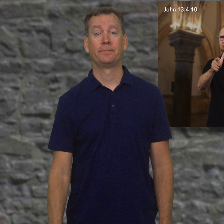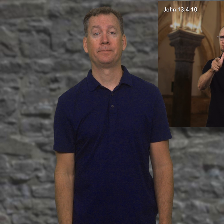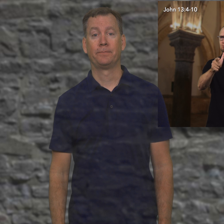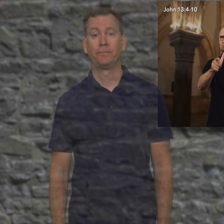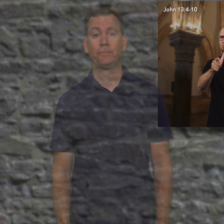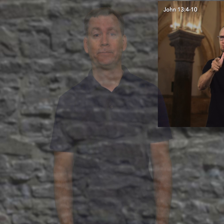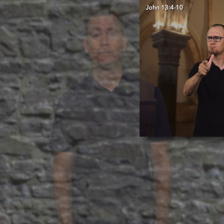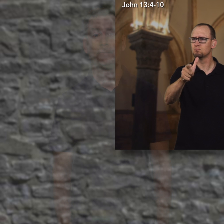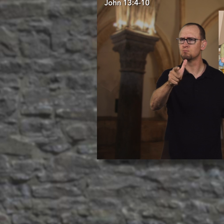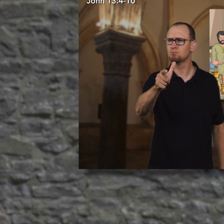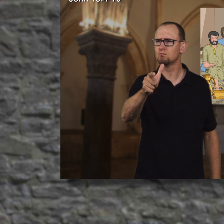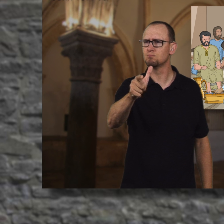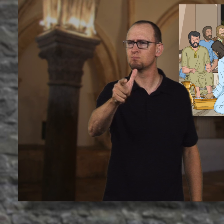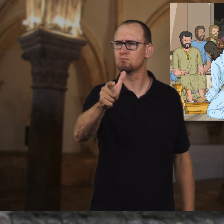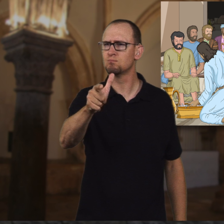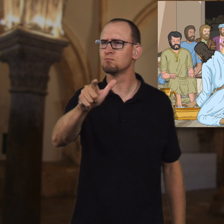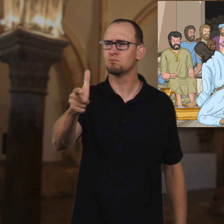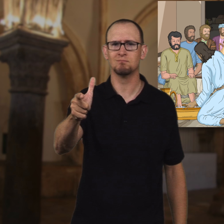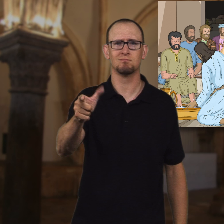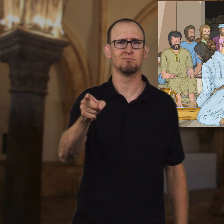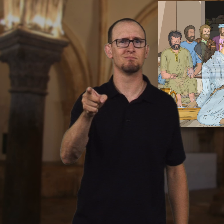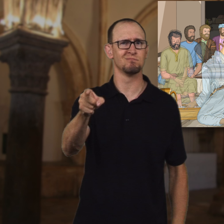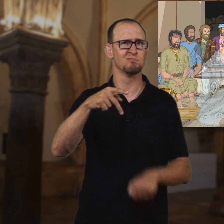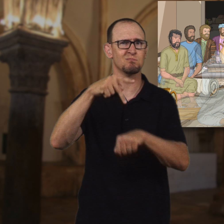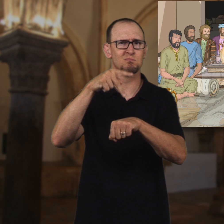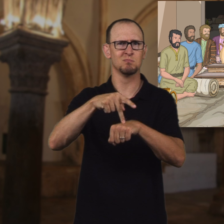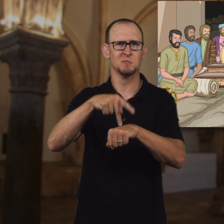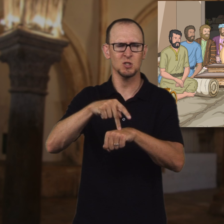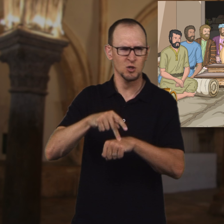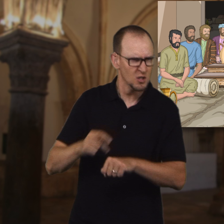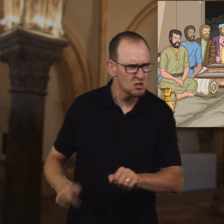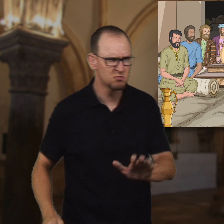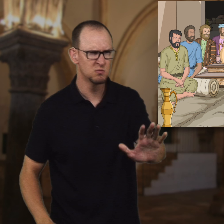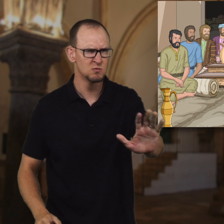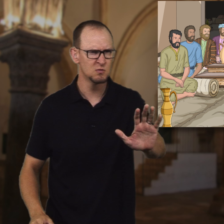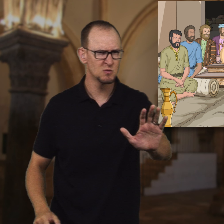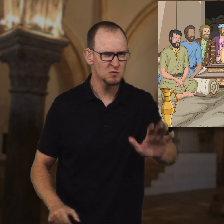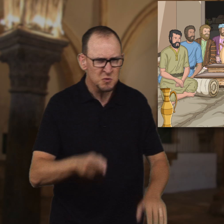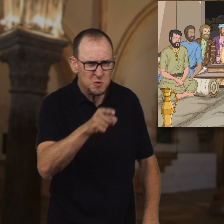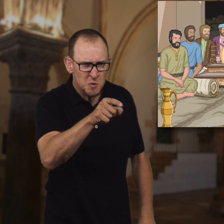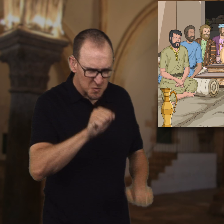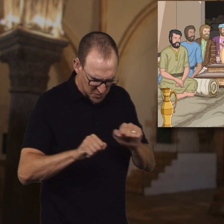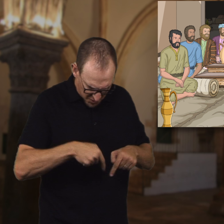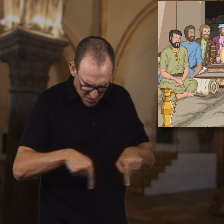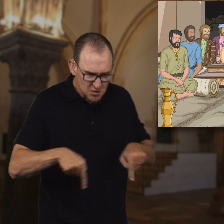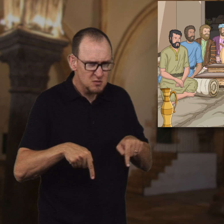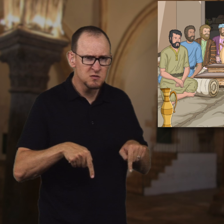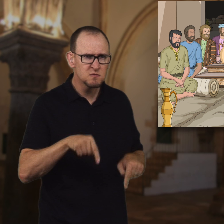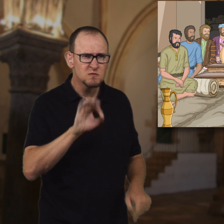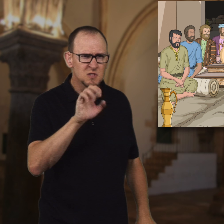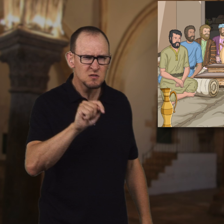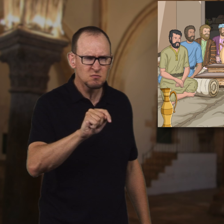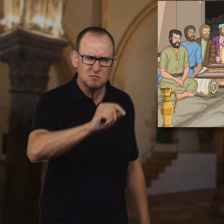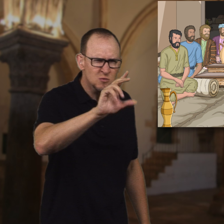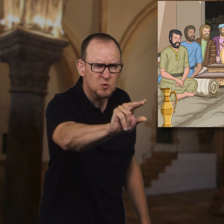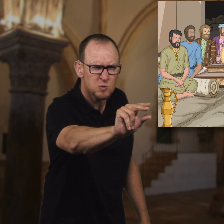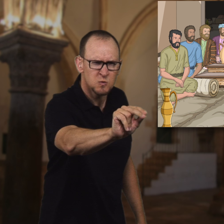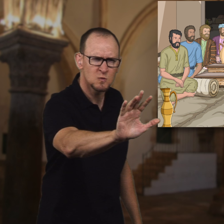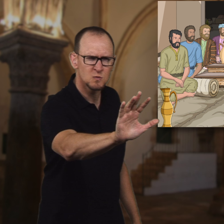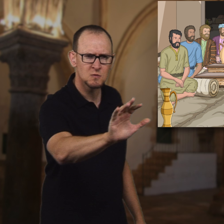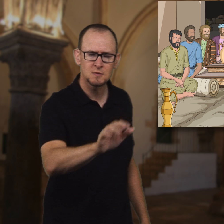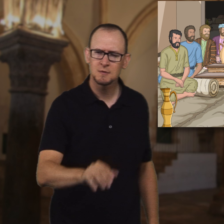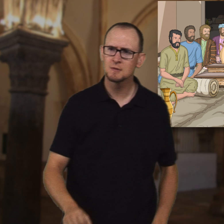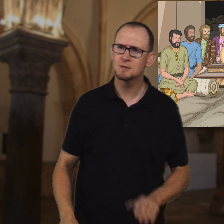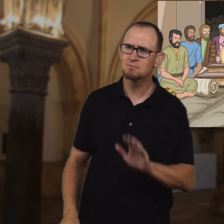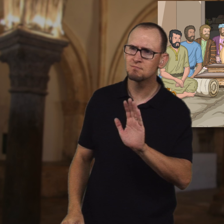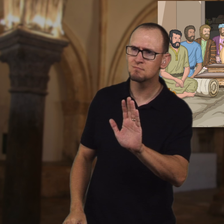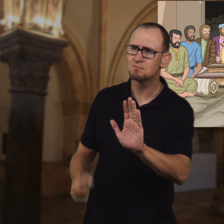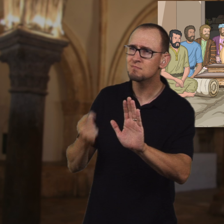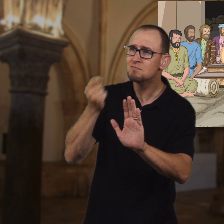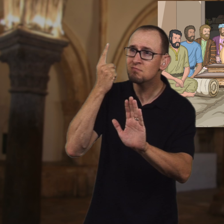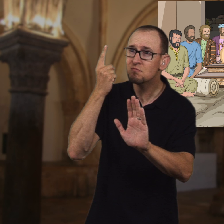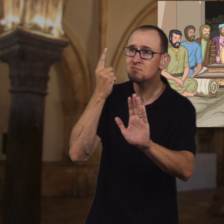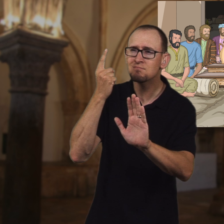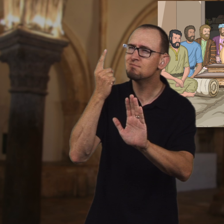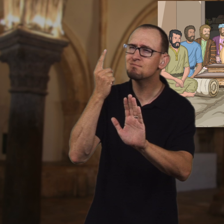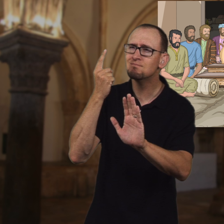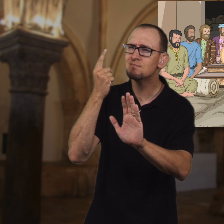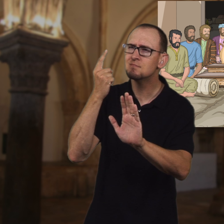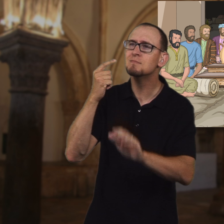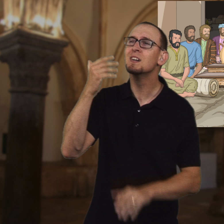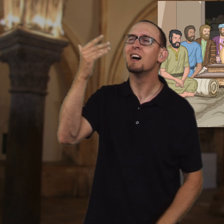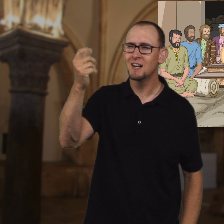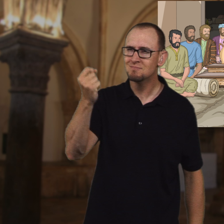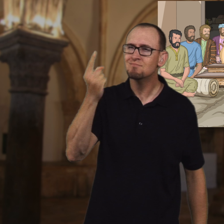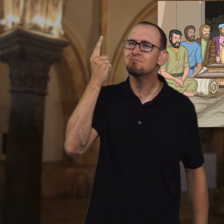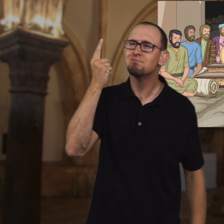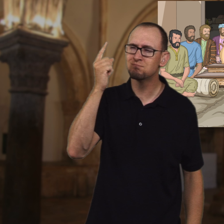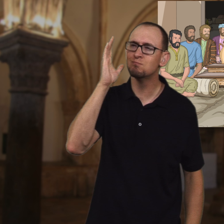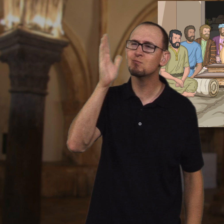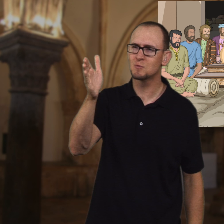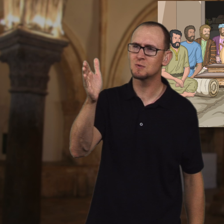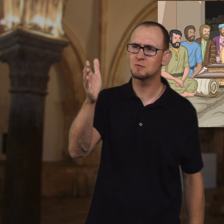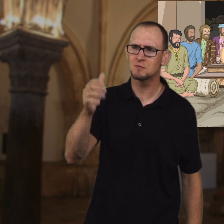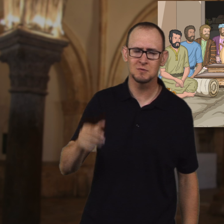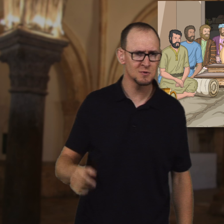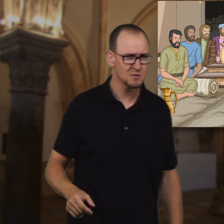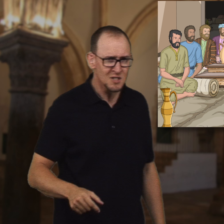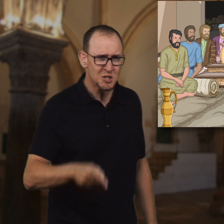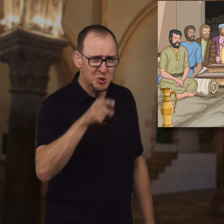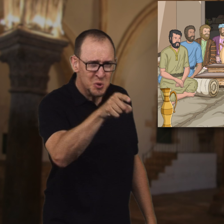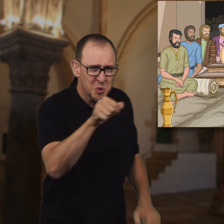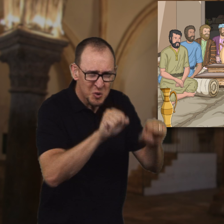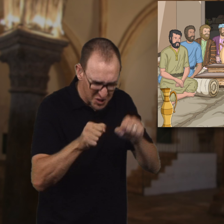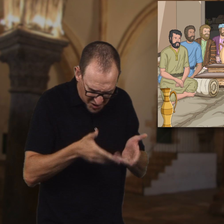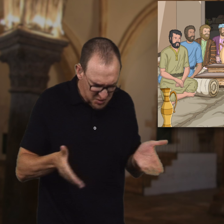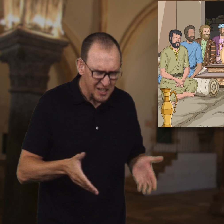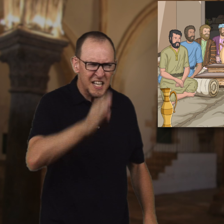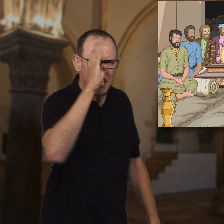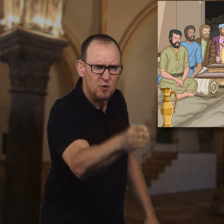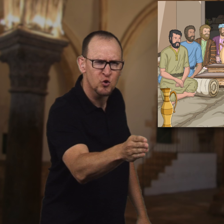He came to Simon Peter, who asked Him, “Lord, are You going to wash my feet?”